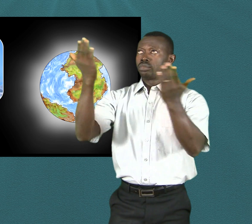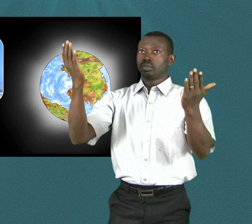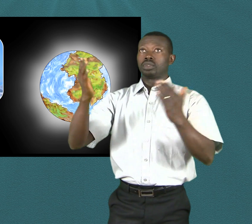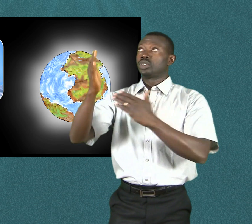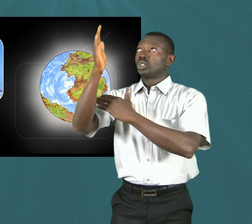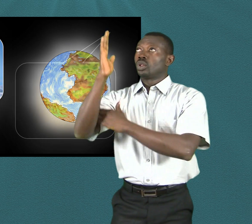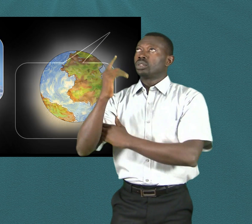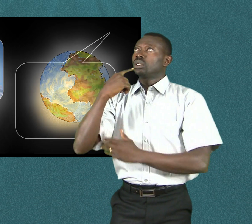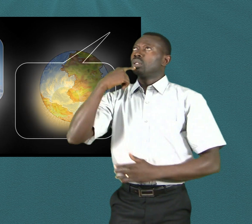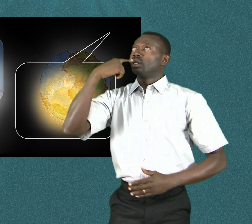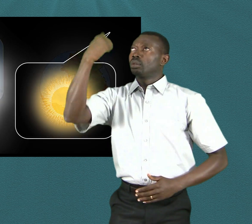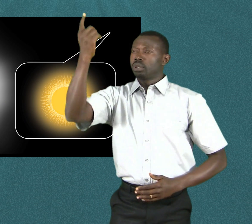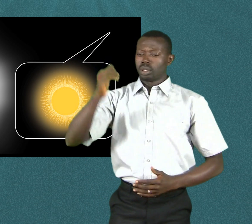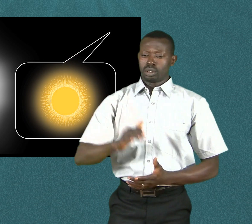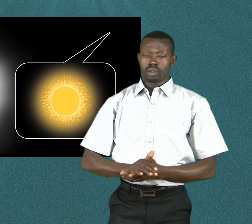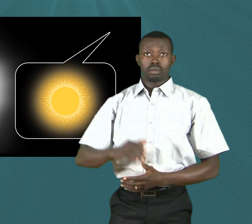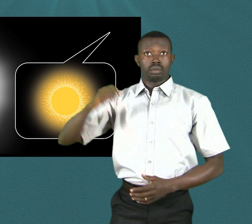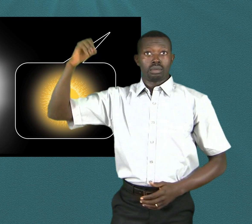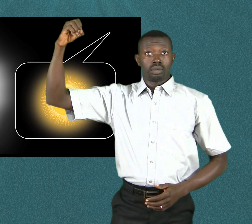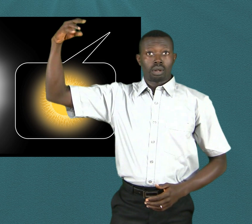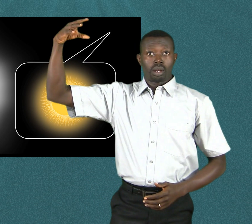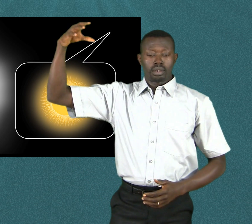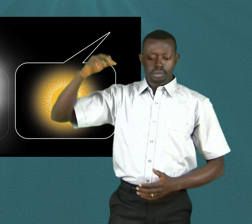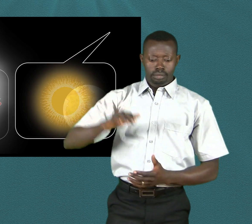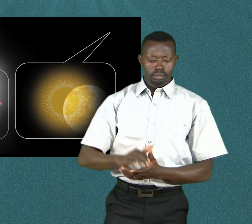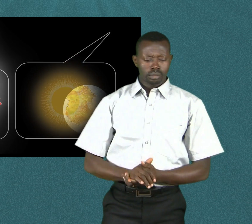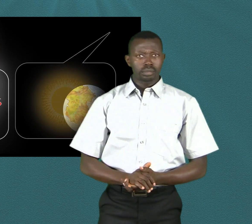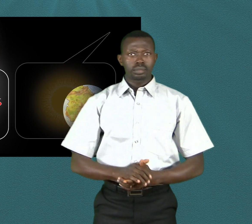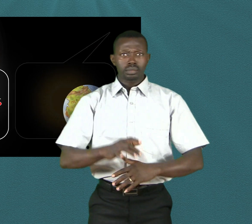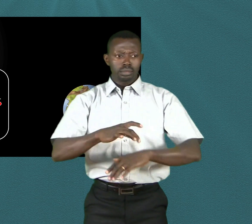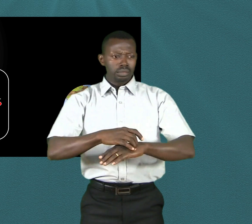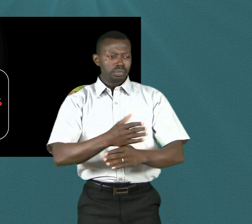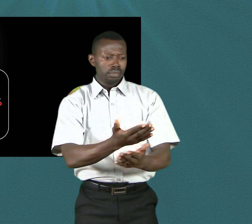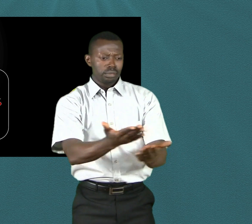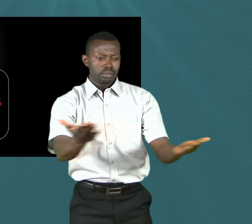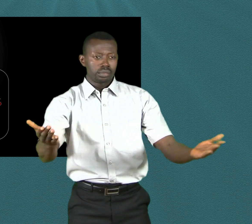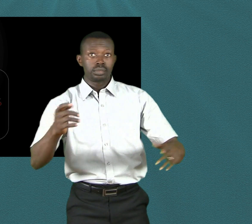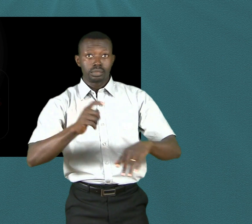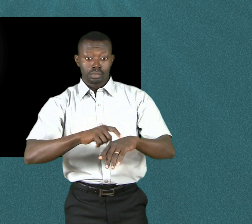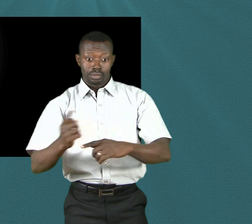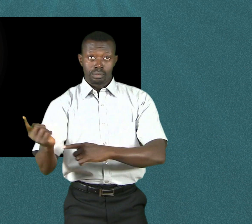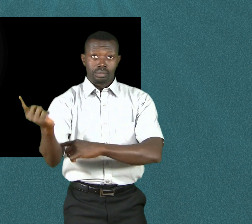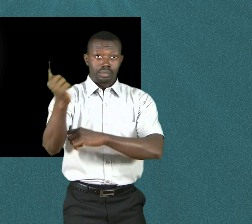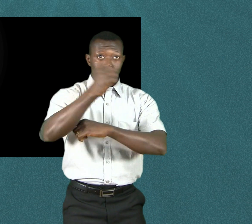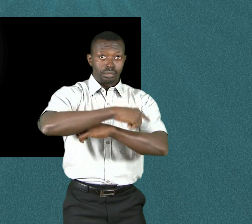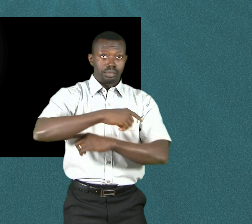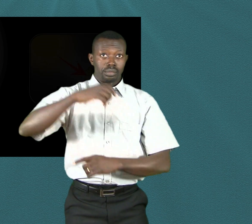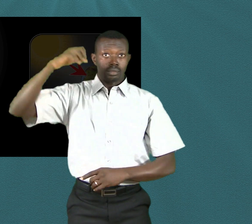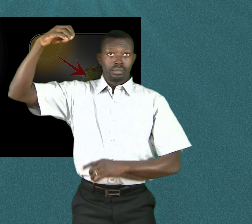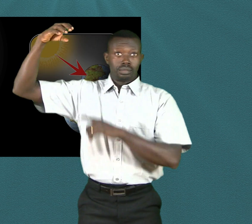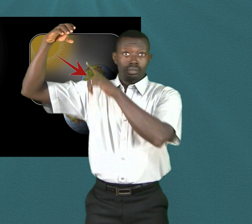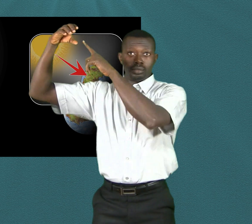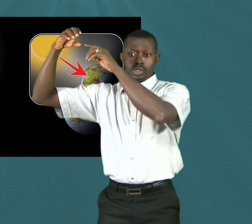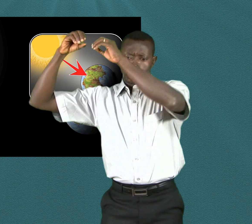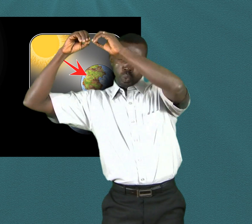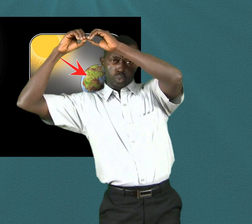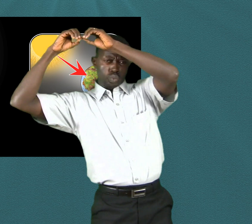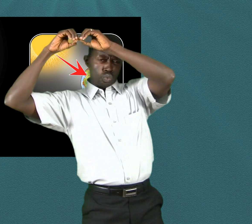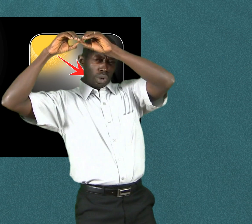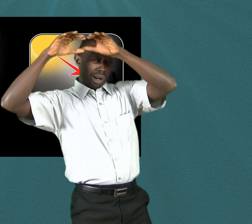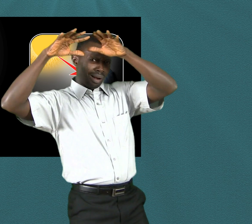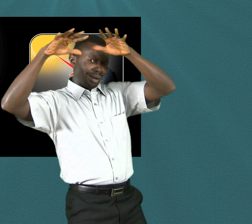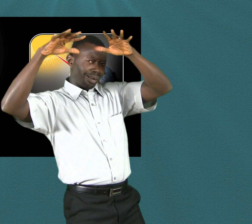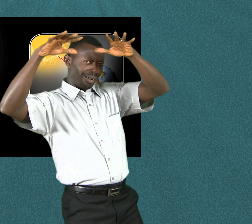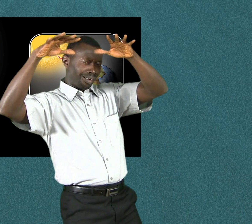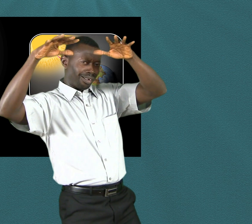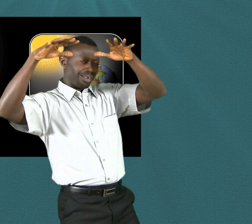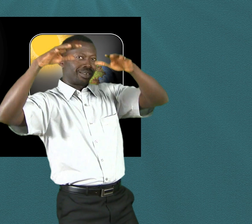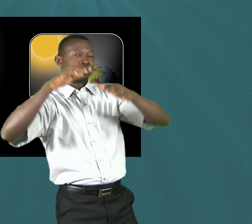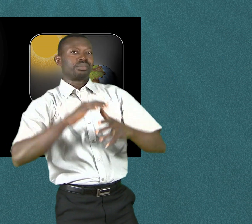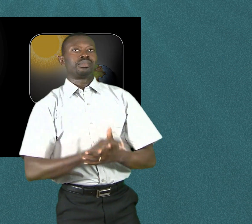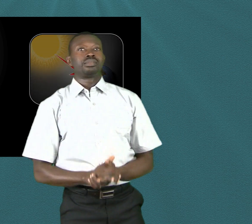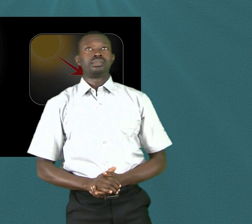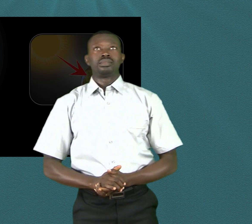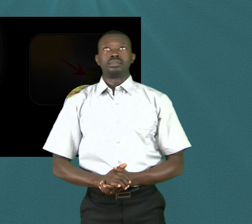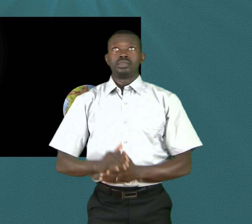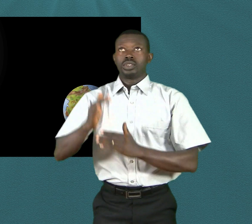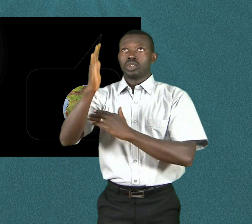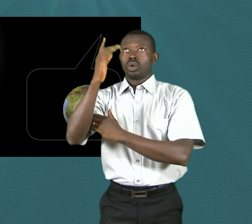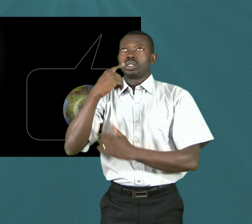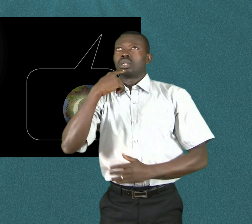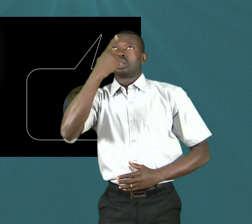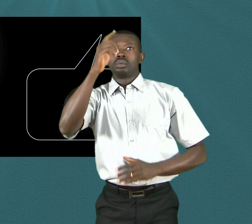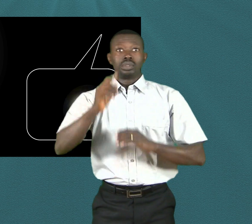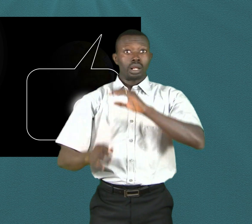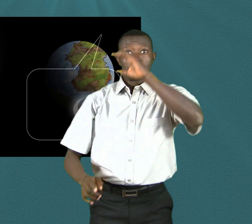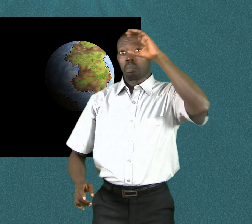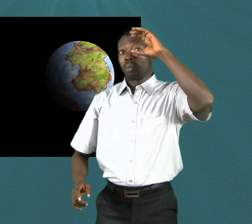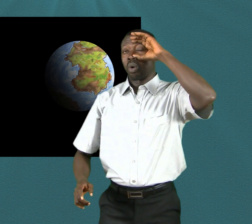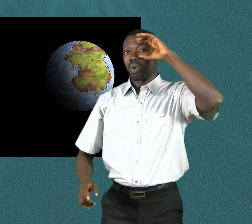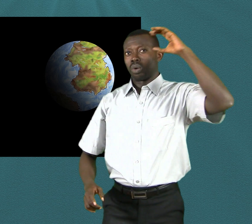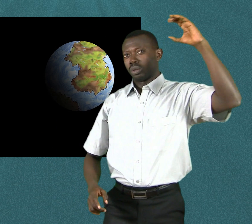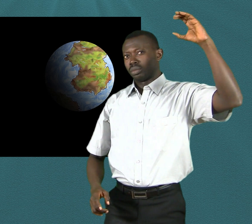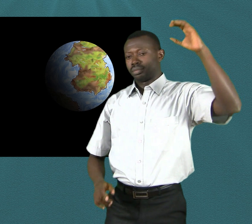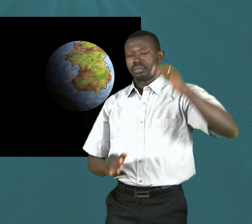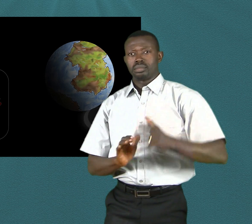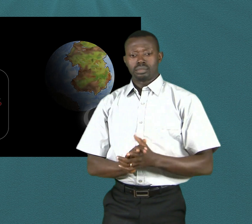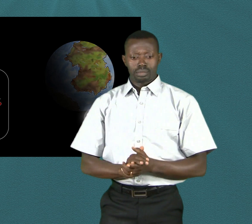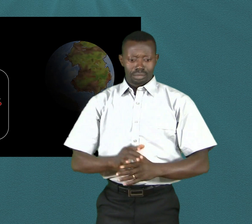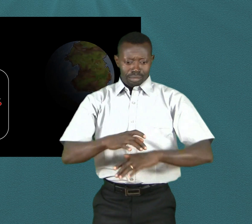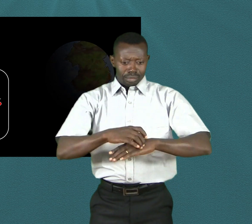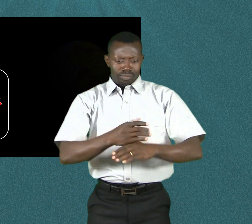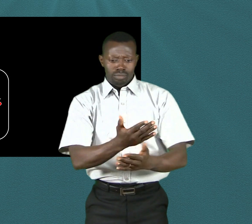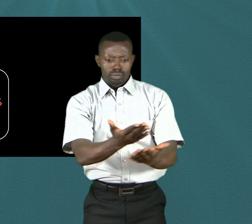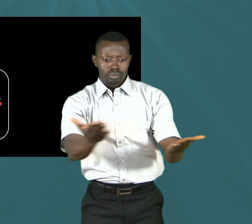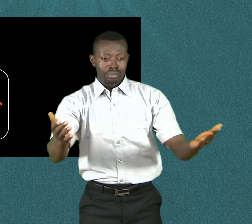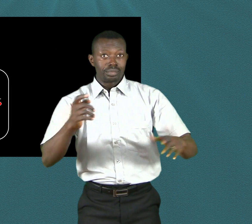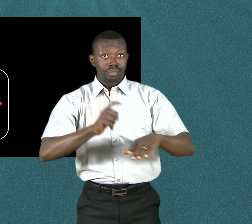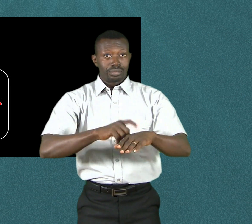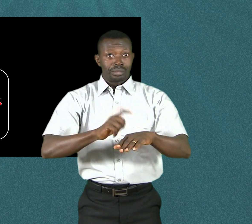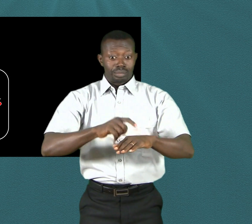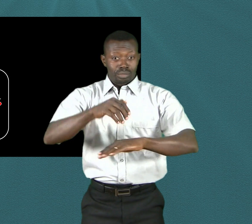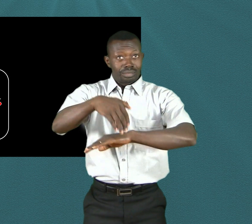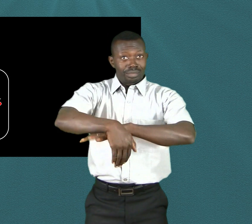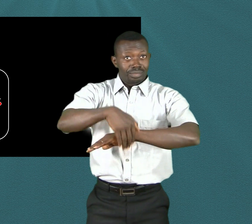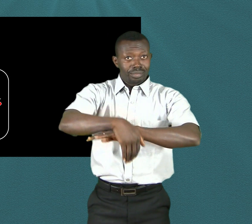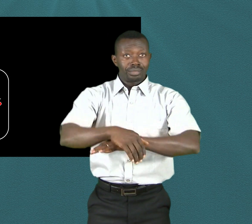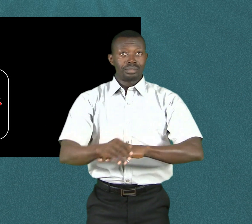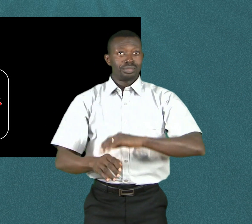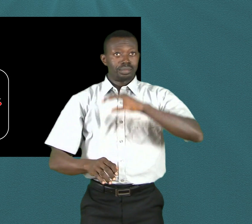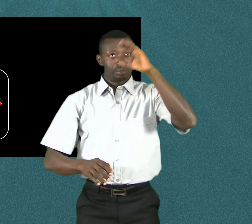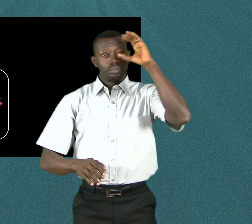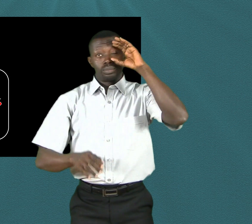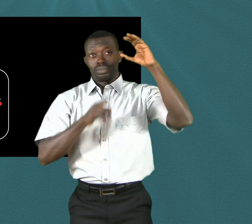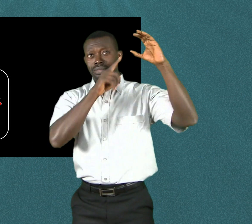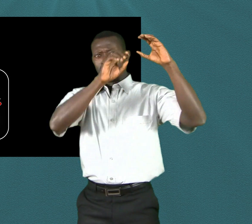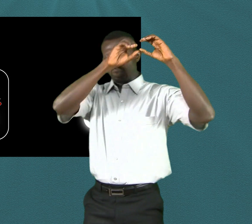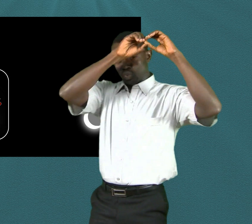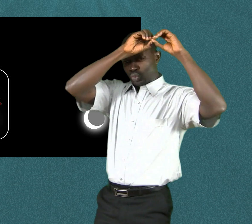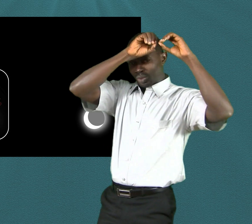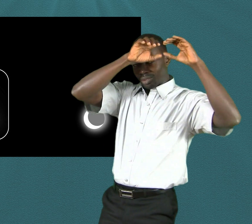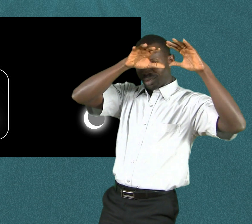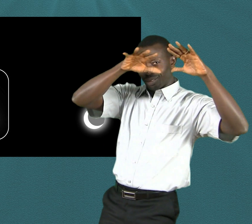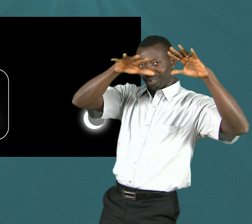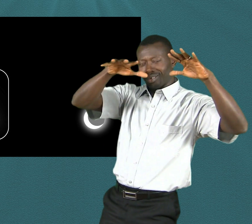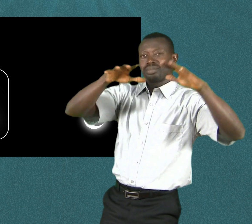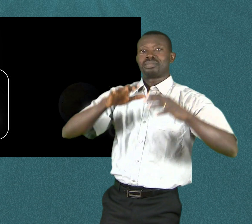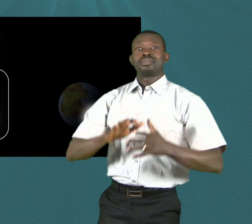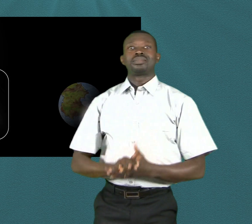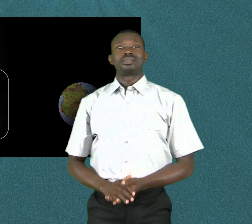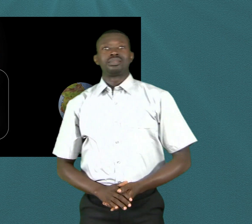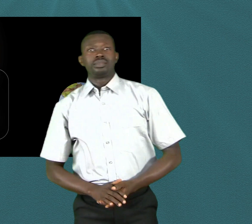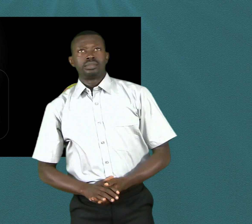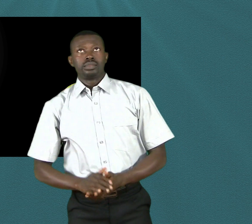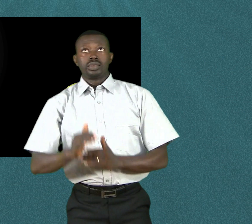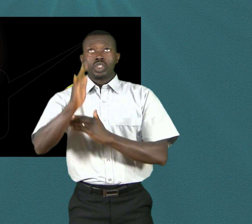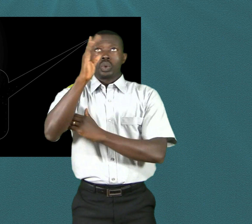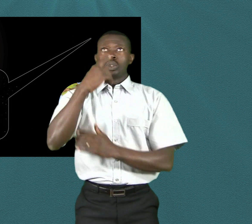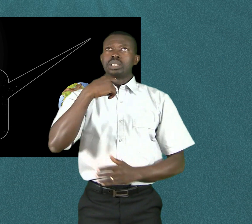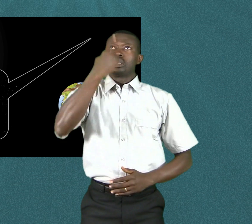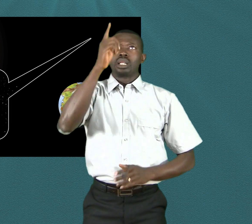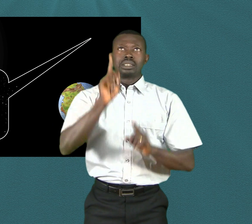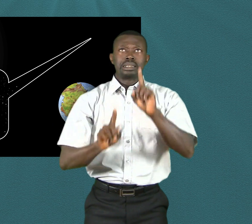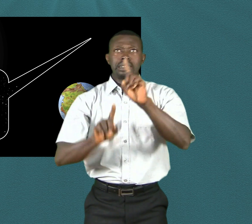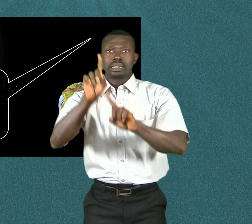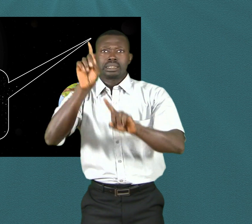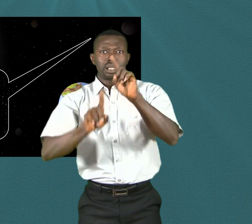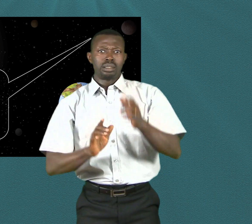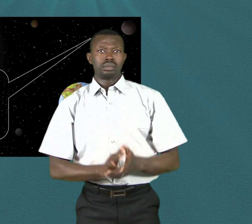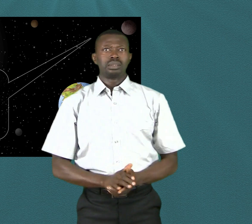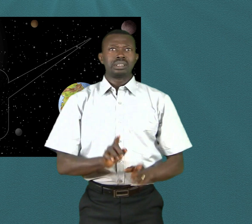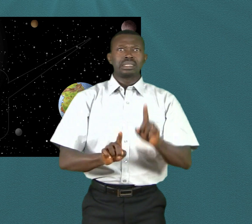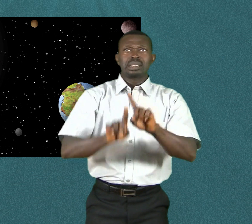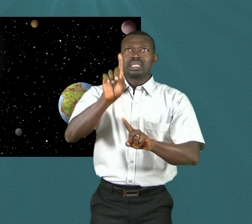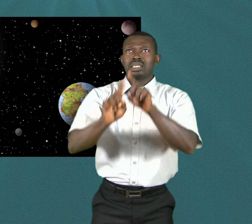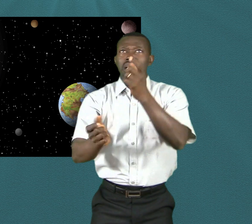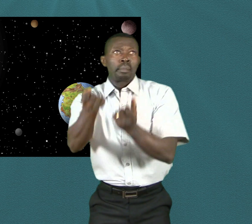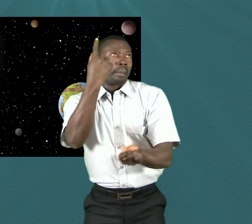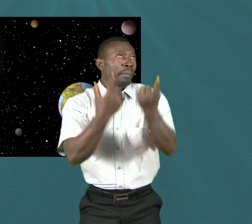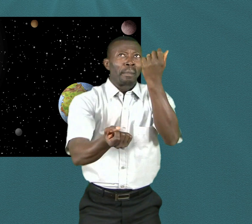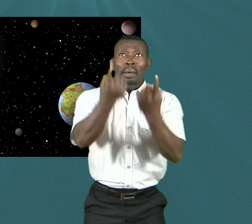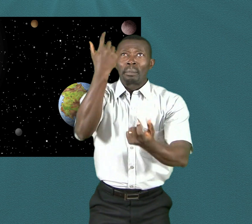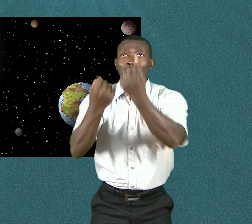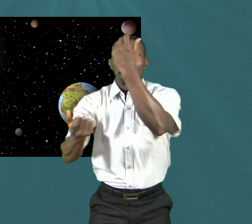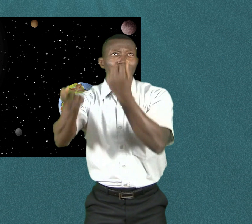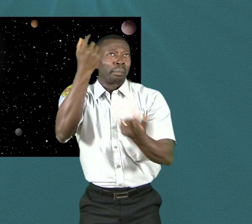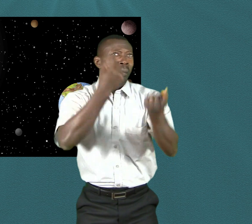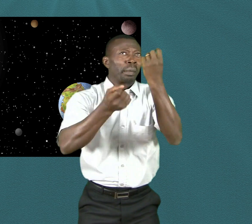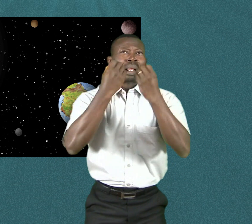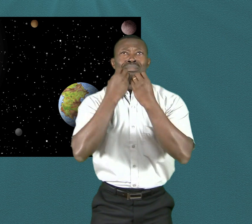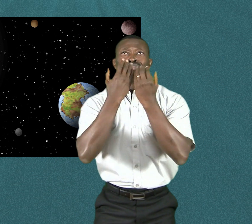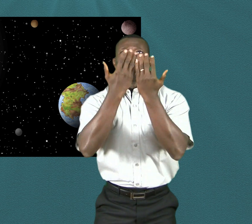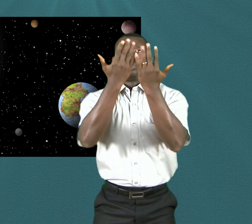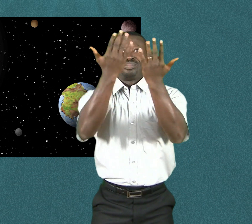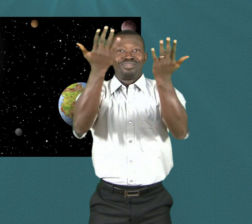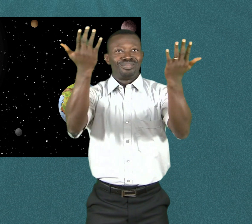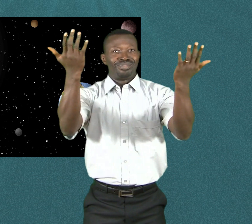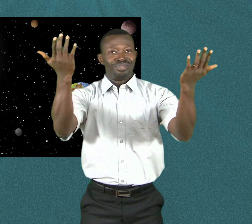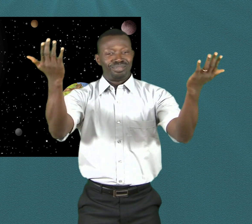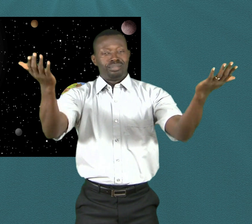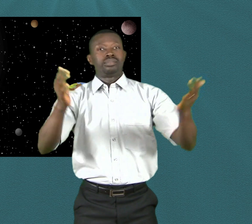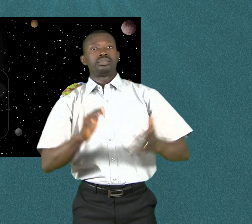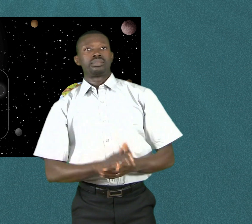And God said, “Let there be lights in the expanse of the sky to distinguish between the day and the night, and let them be signs to mark the seasons and days and years. And let them serve as lights in the expanse of the sky to shine upon the earth.”